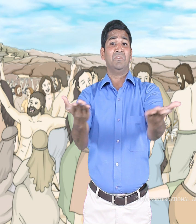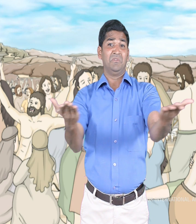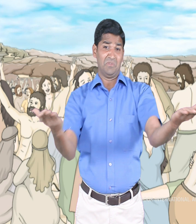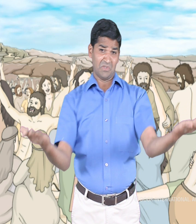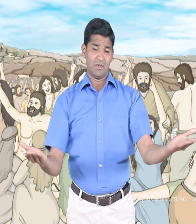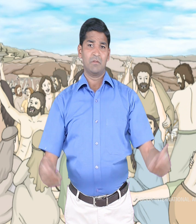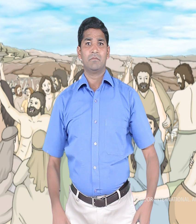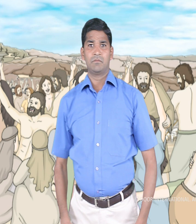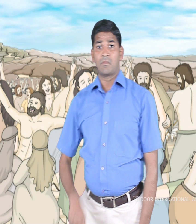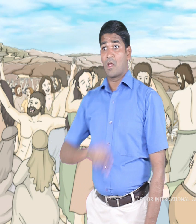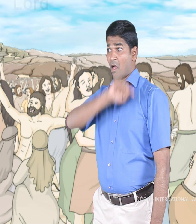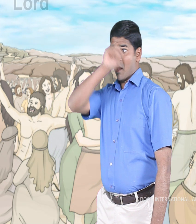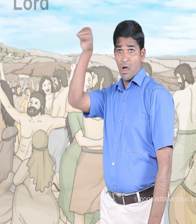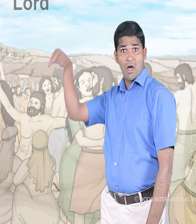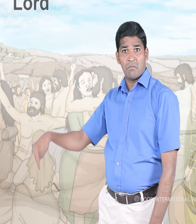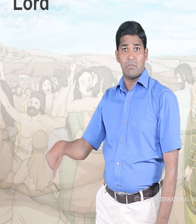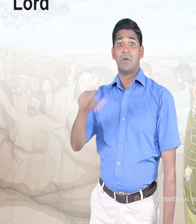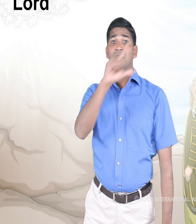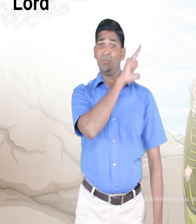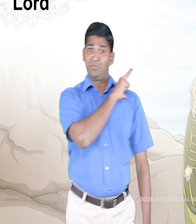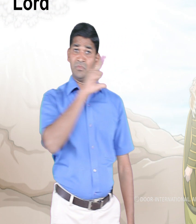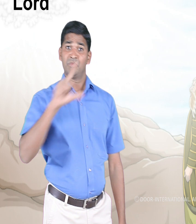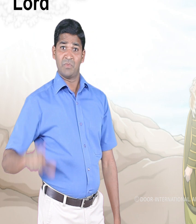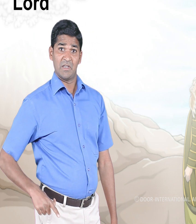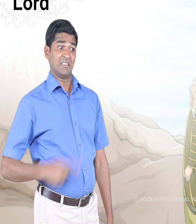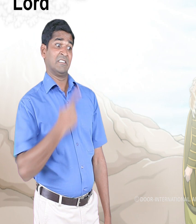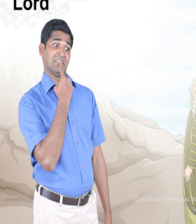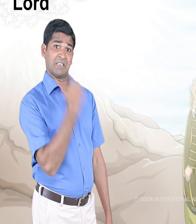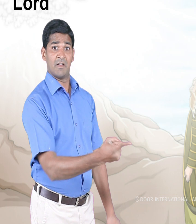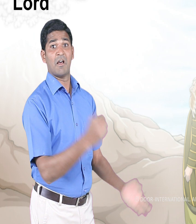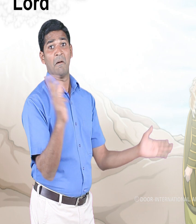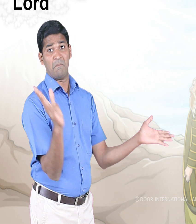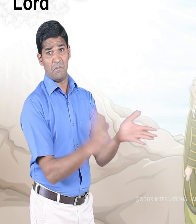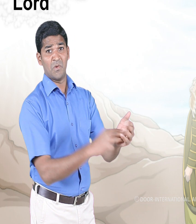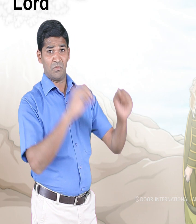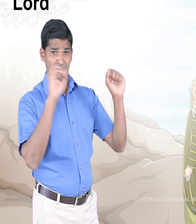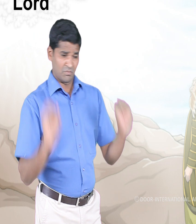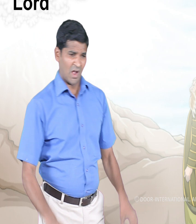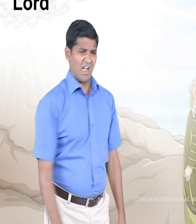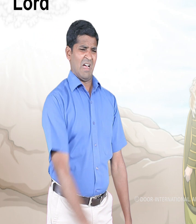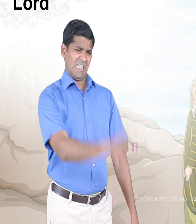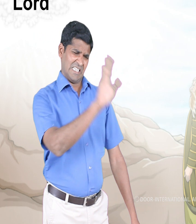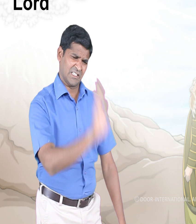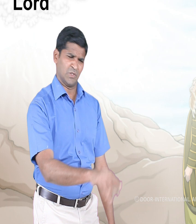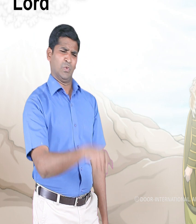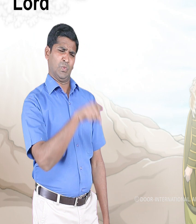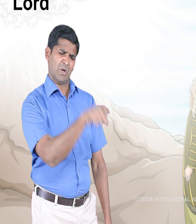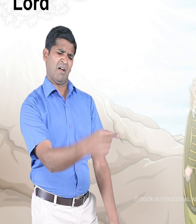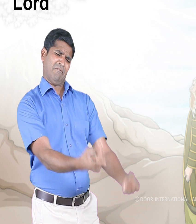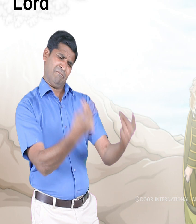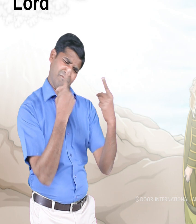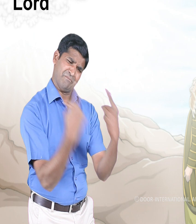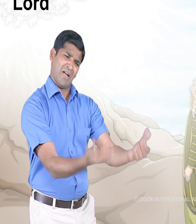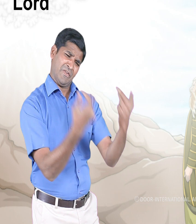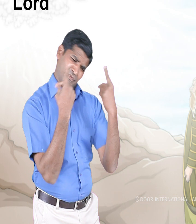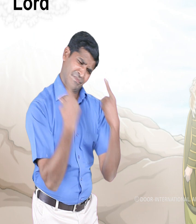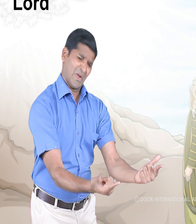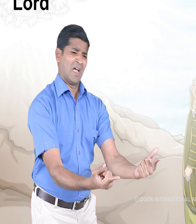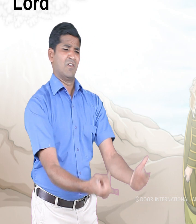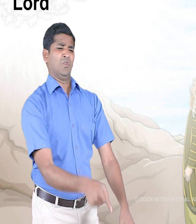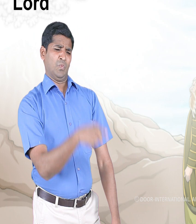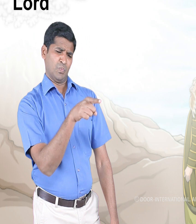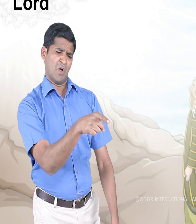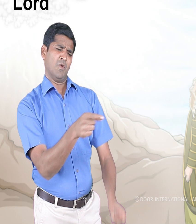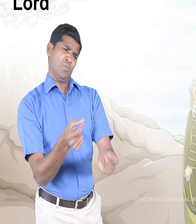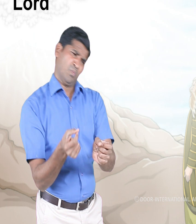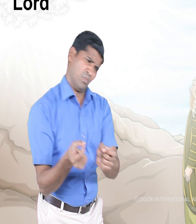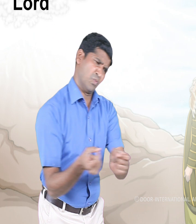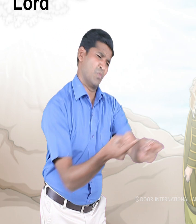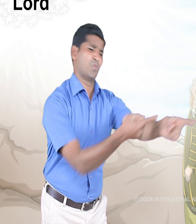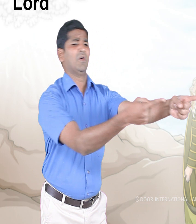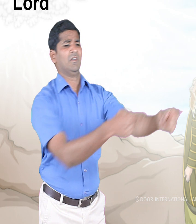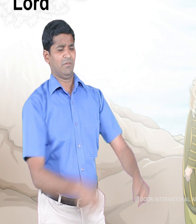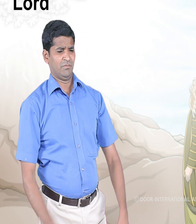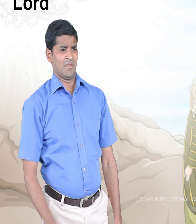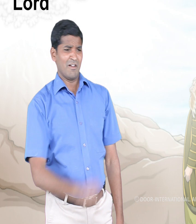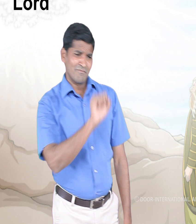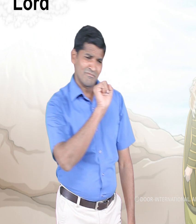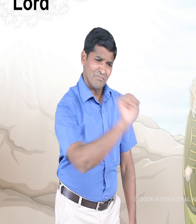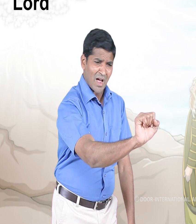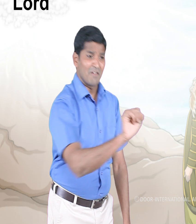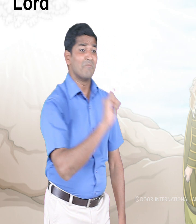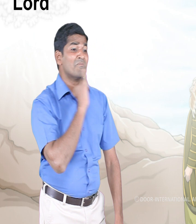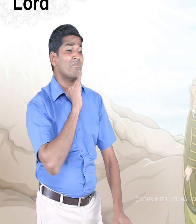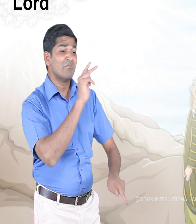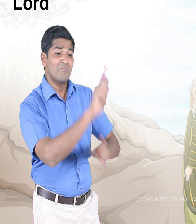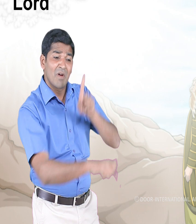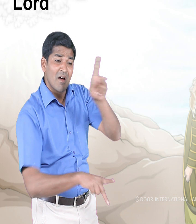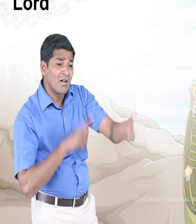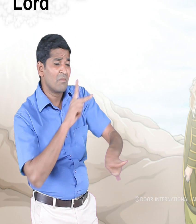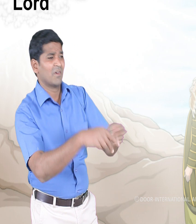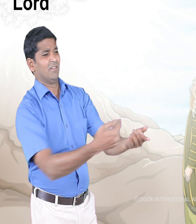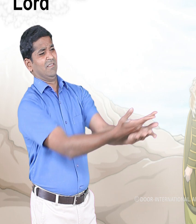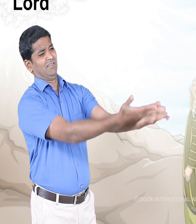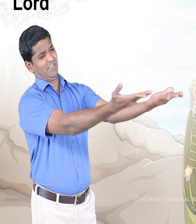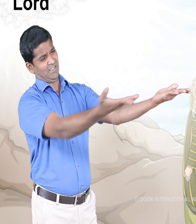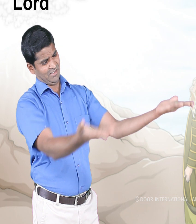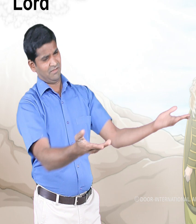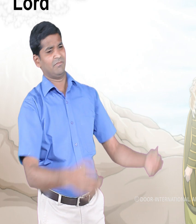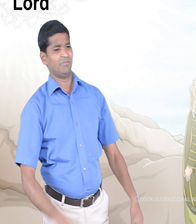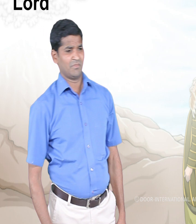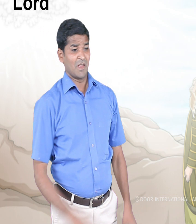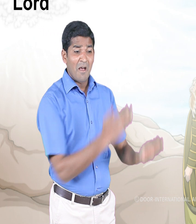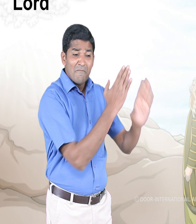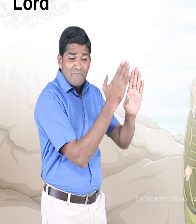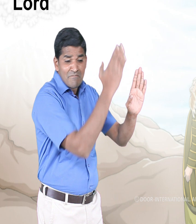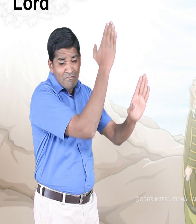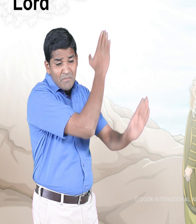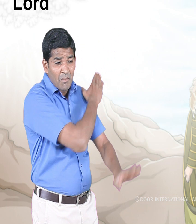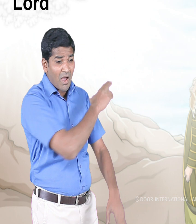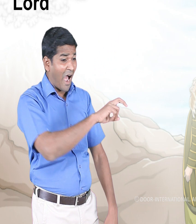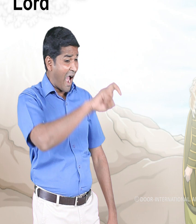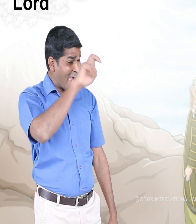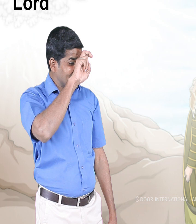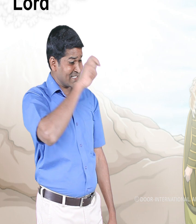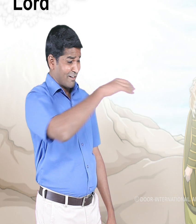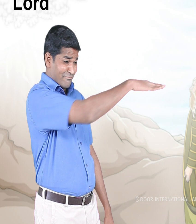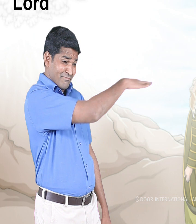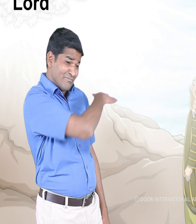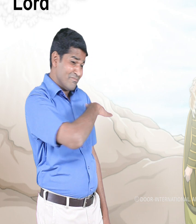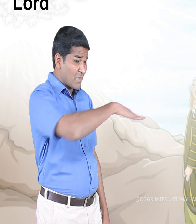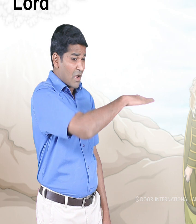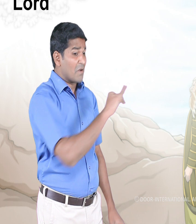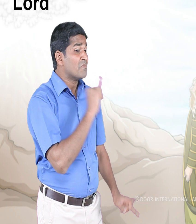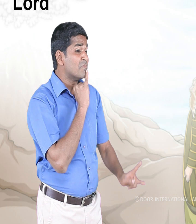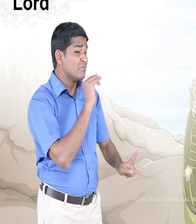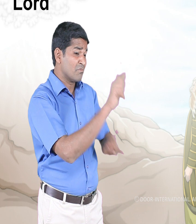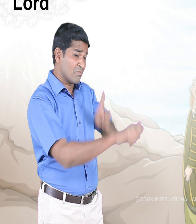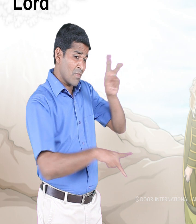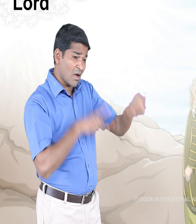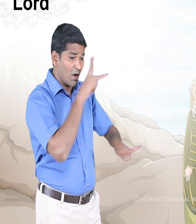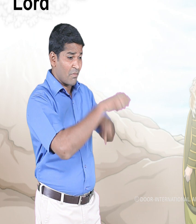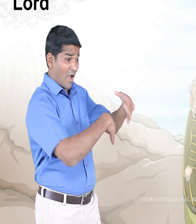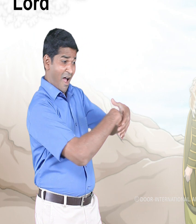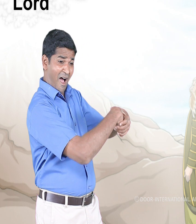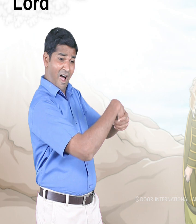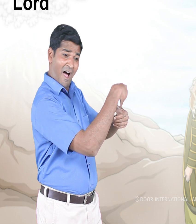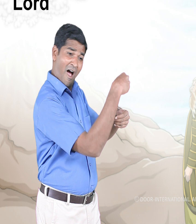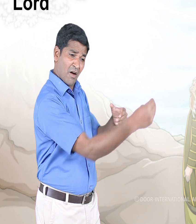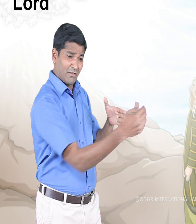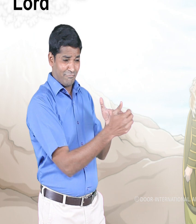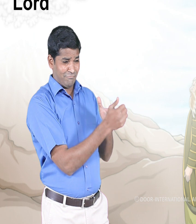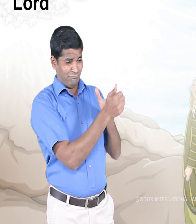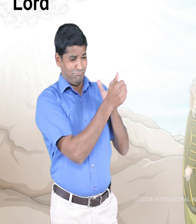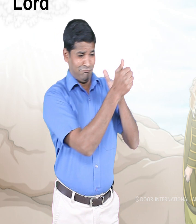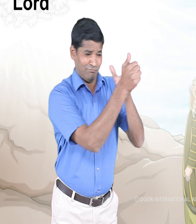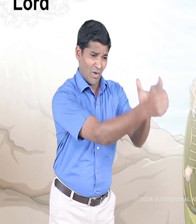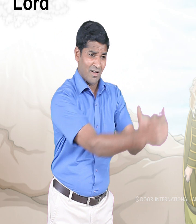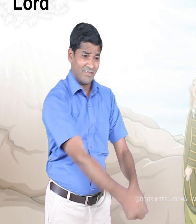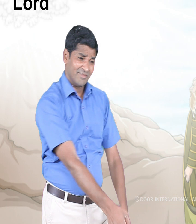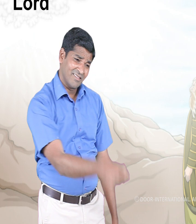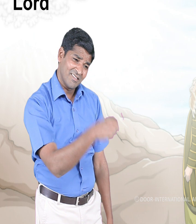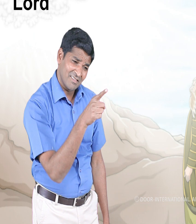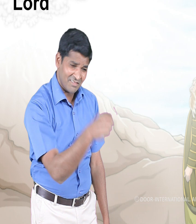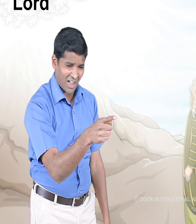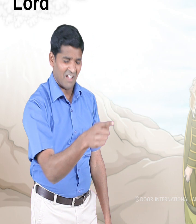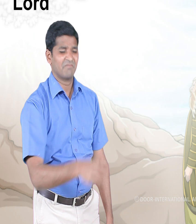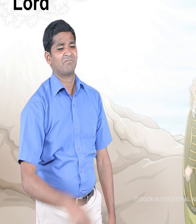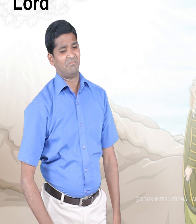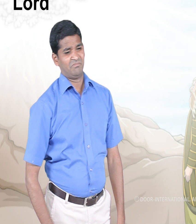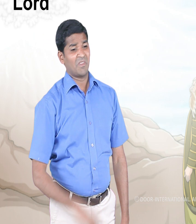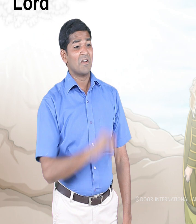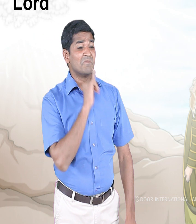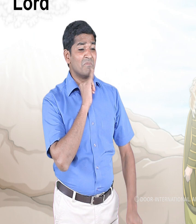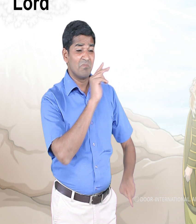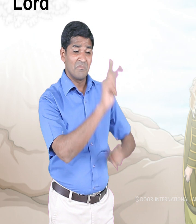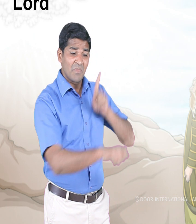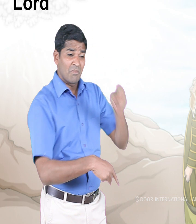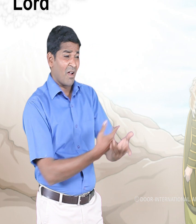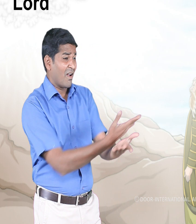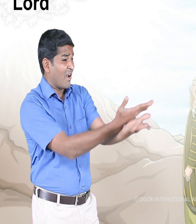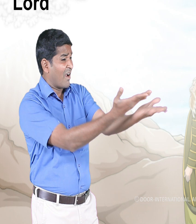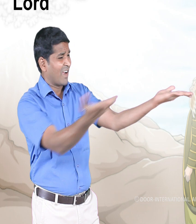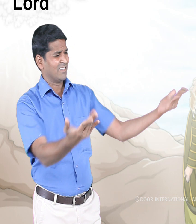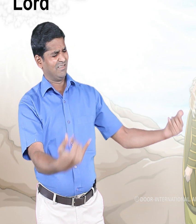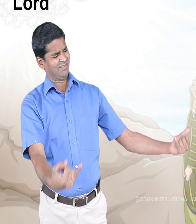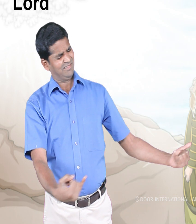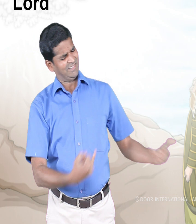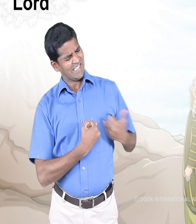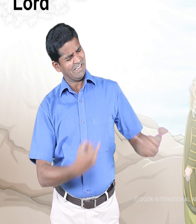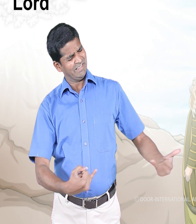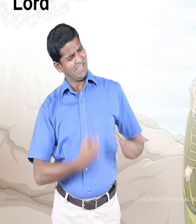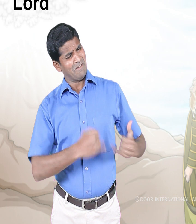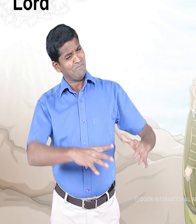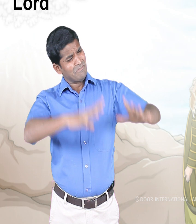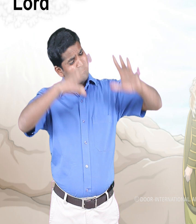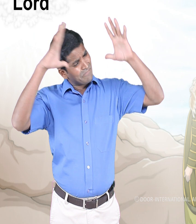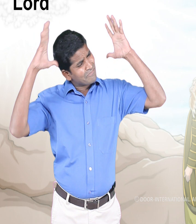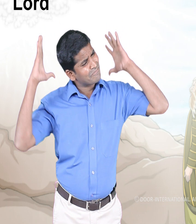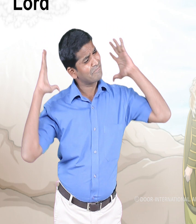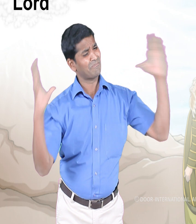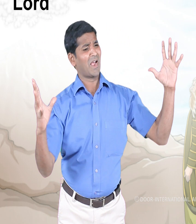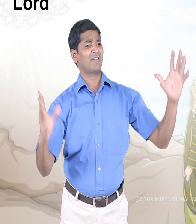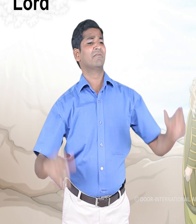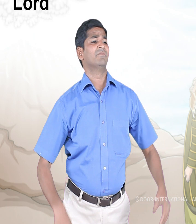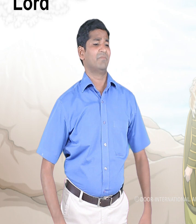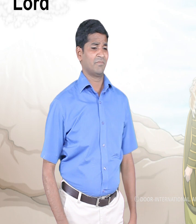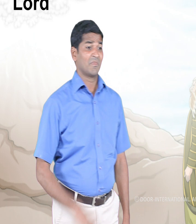Then the LORD said to Moses, “Go down at once, for your people, whom you brought up out of the land of Egypt, have corrupted themselves.